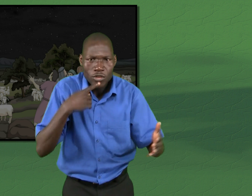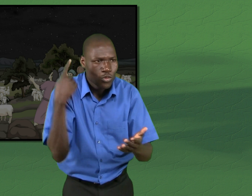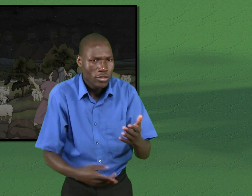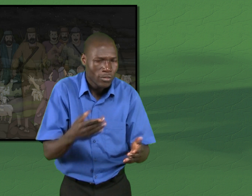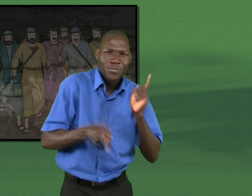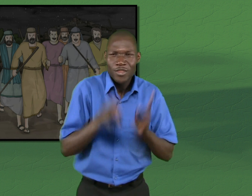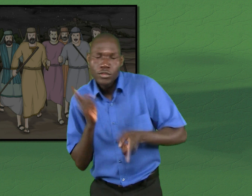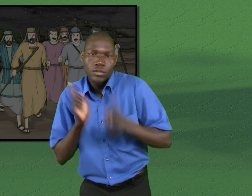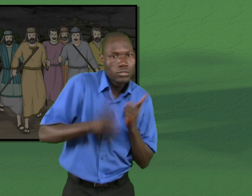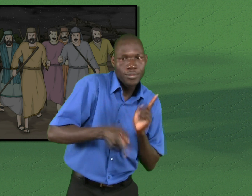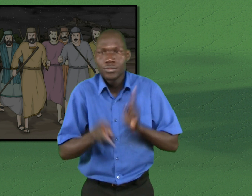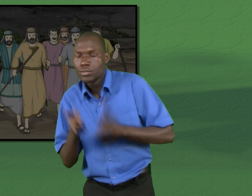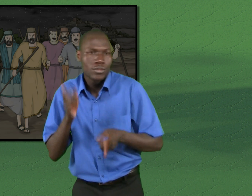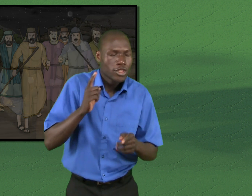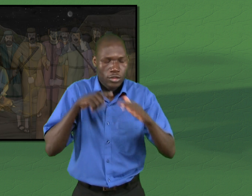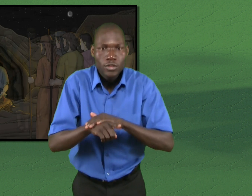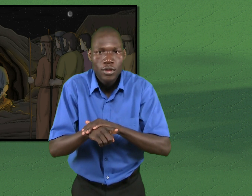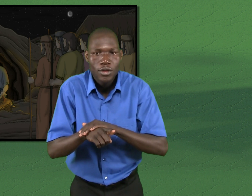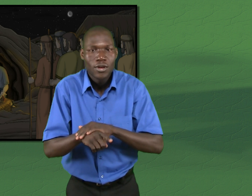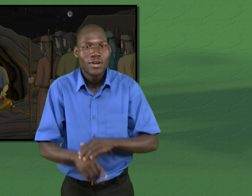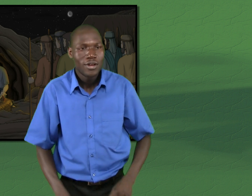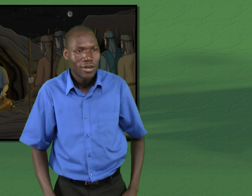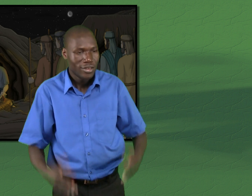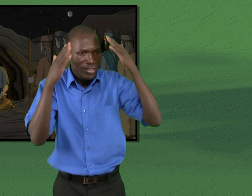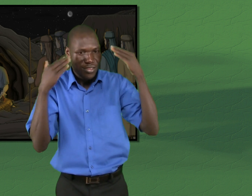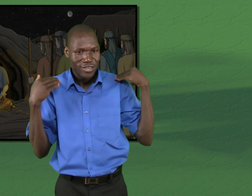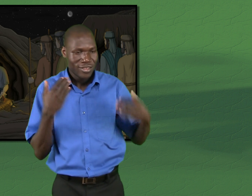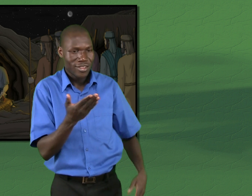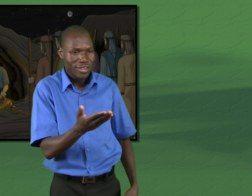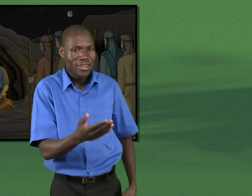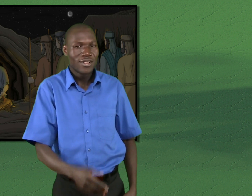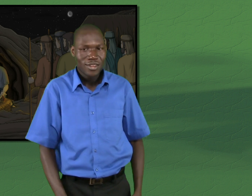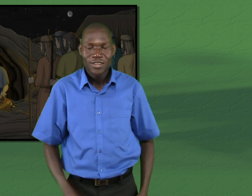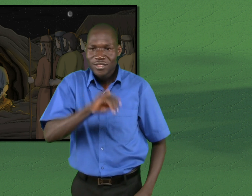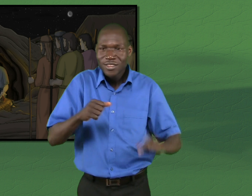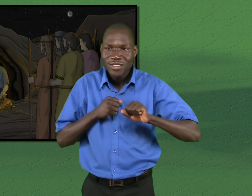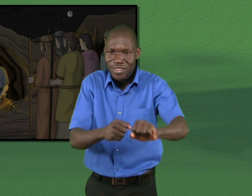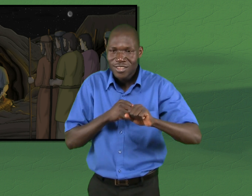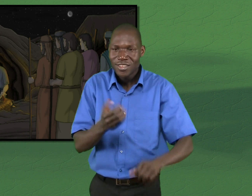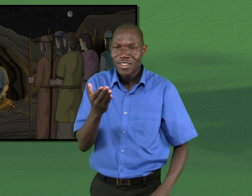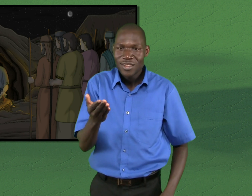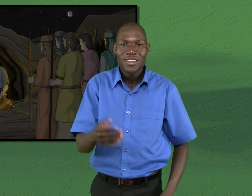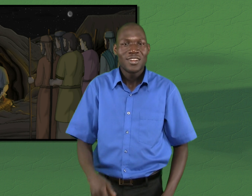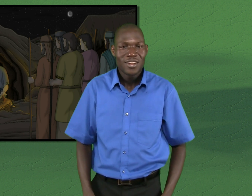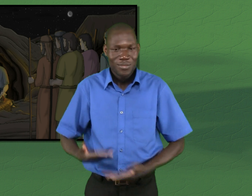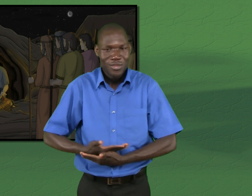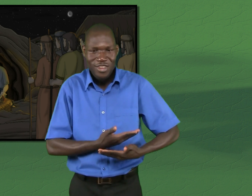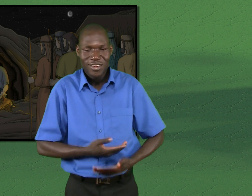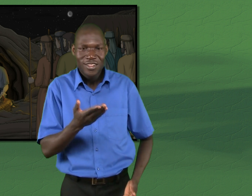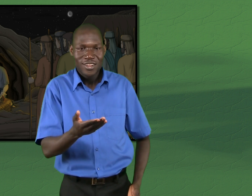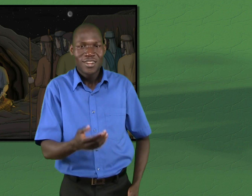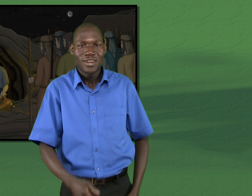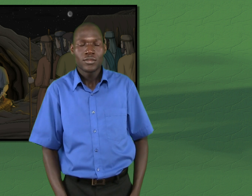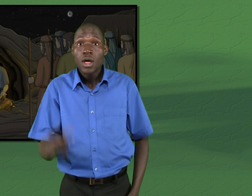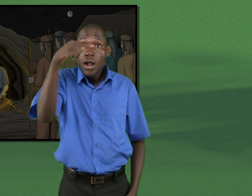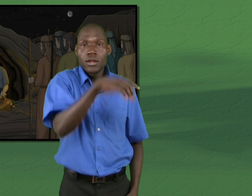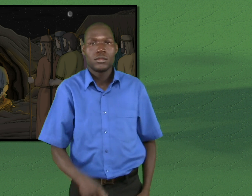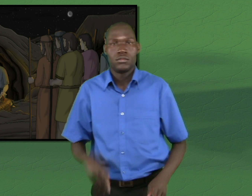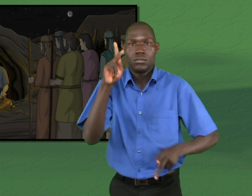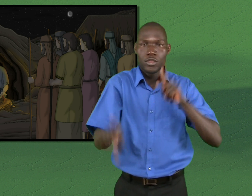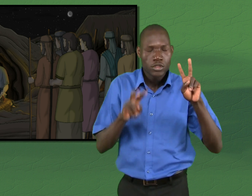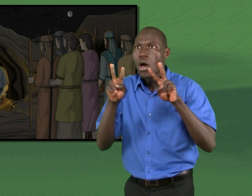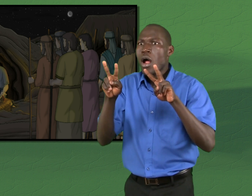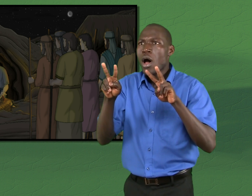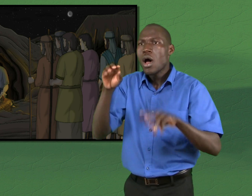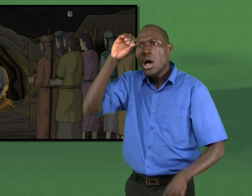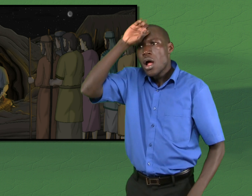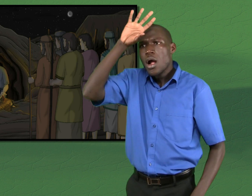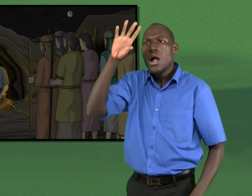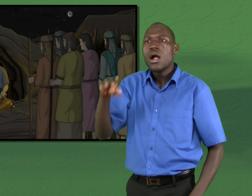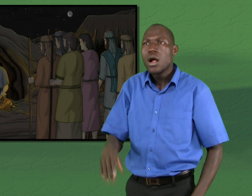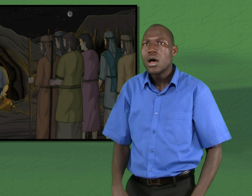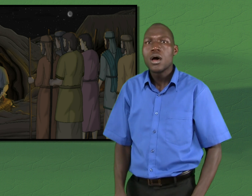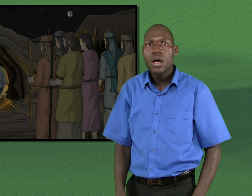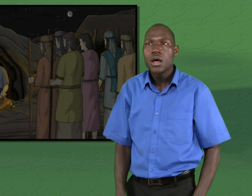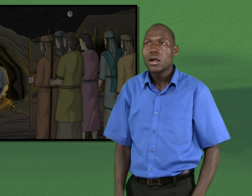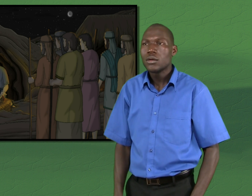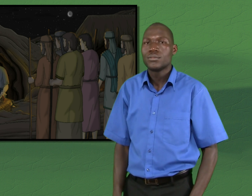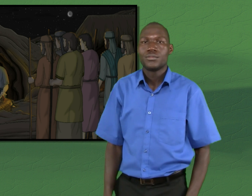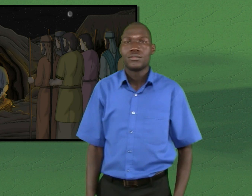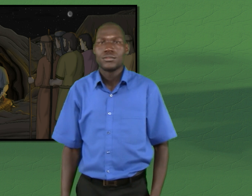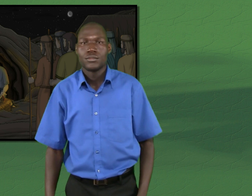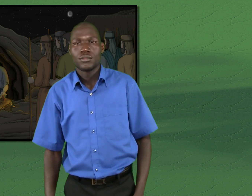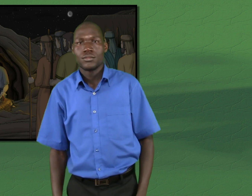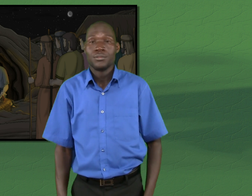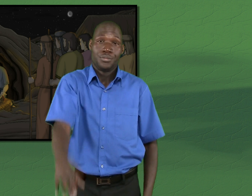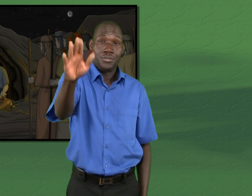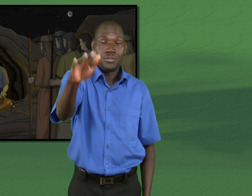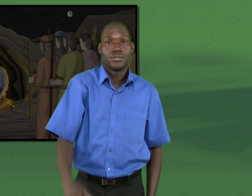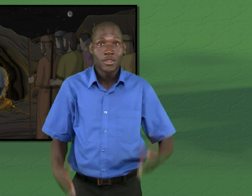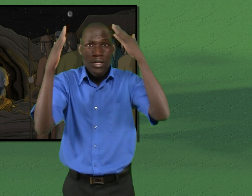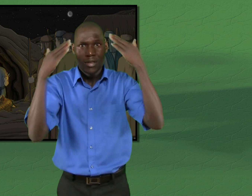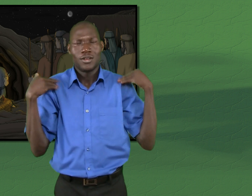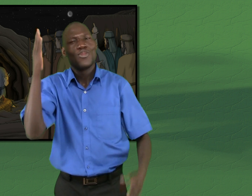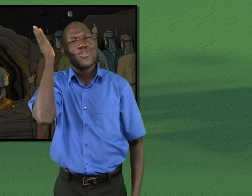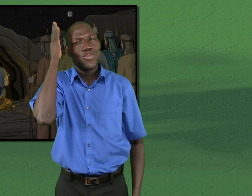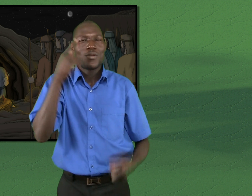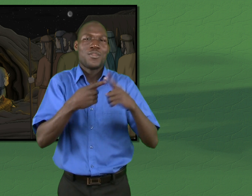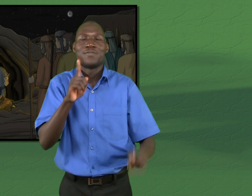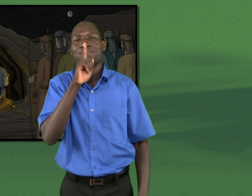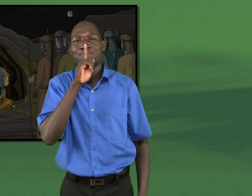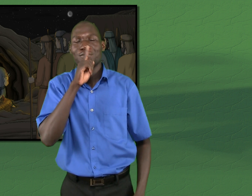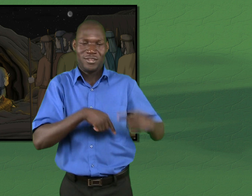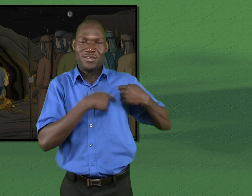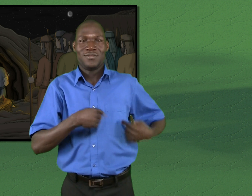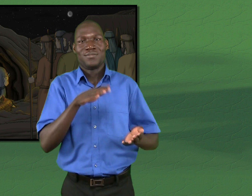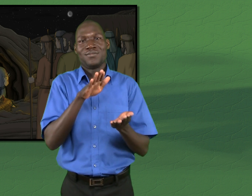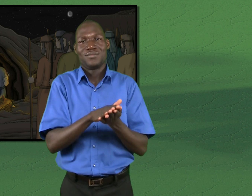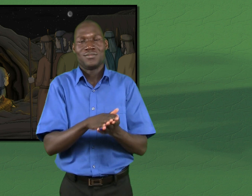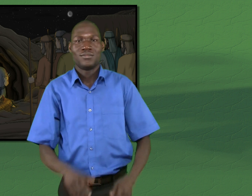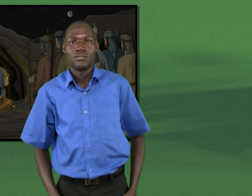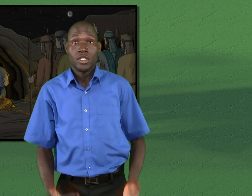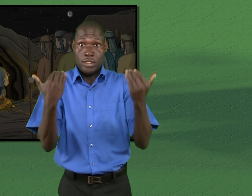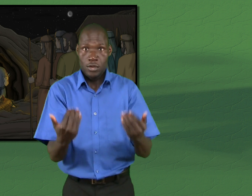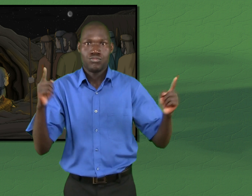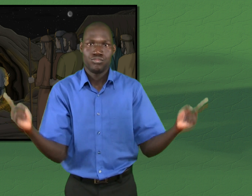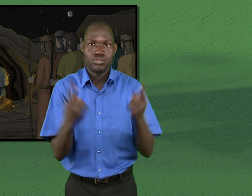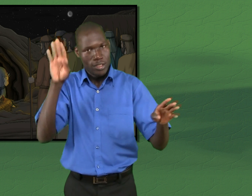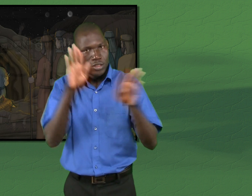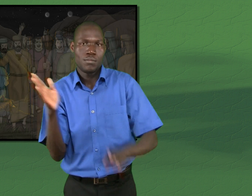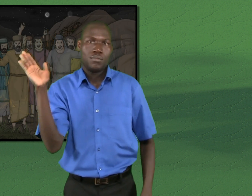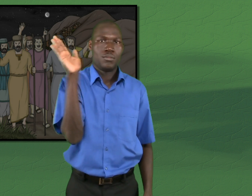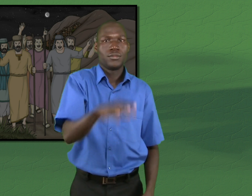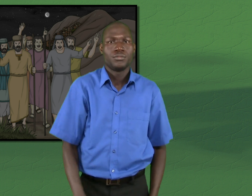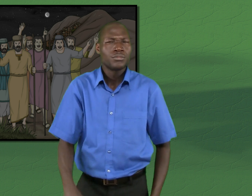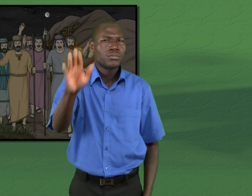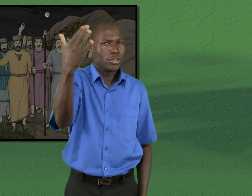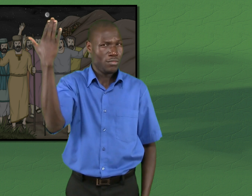So they hurried off and found Mary and Joseph and the Baby, who was lying in the manger.